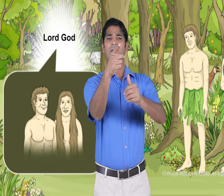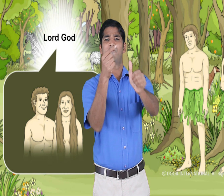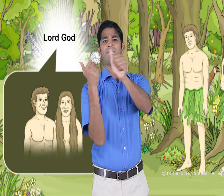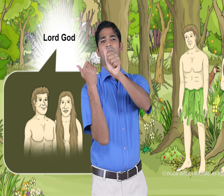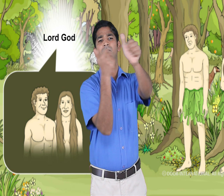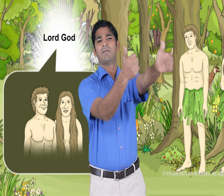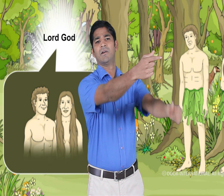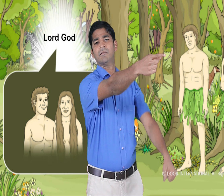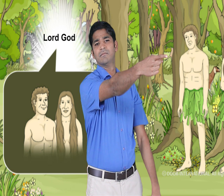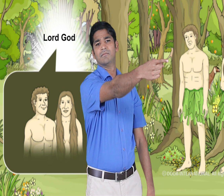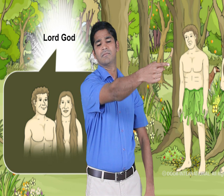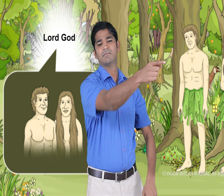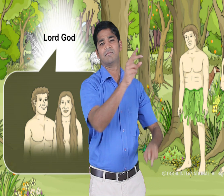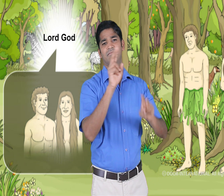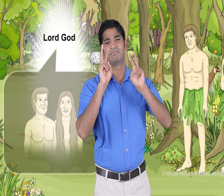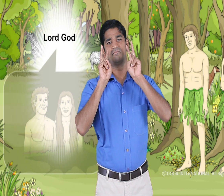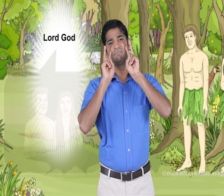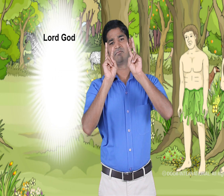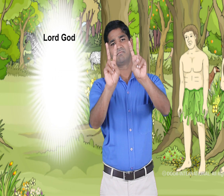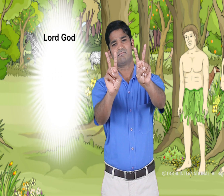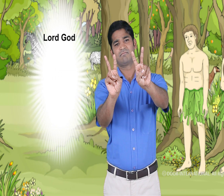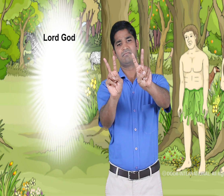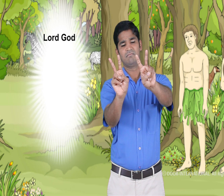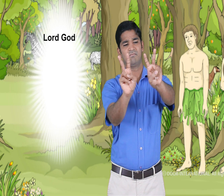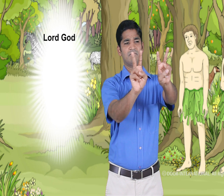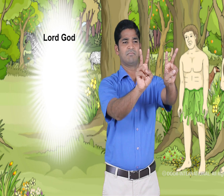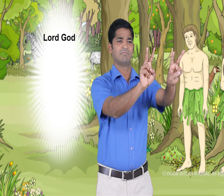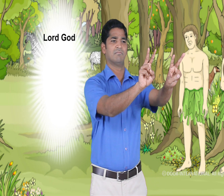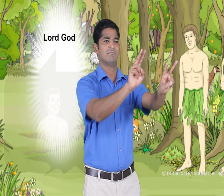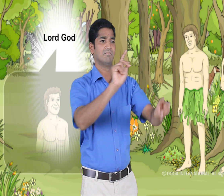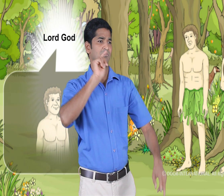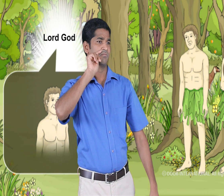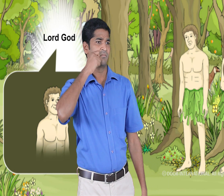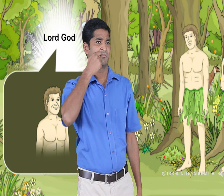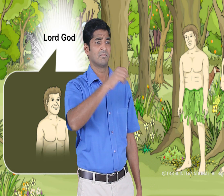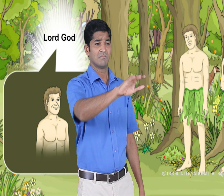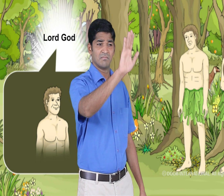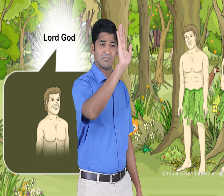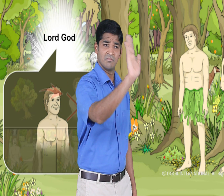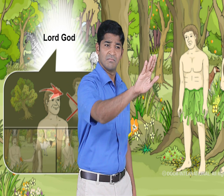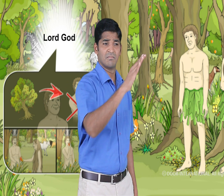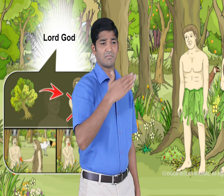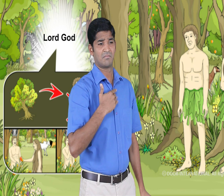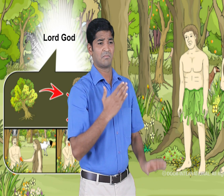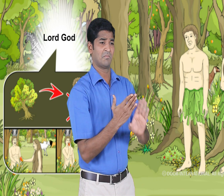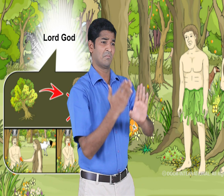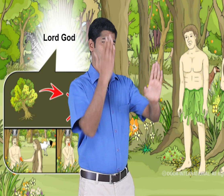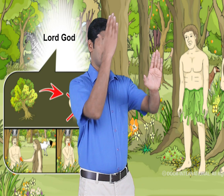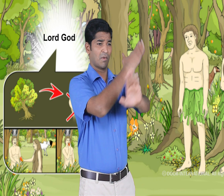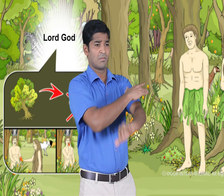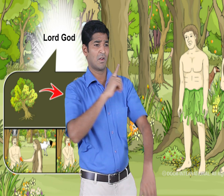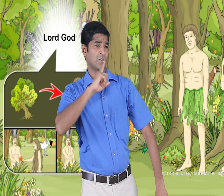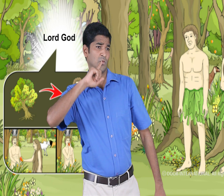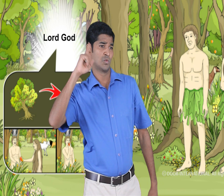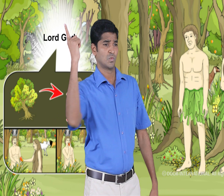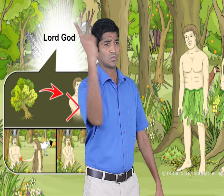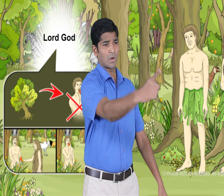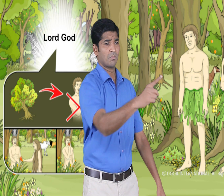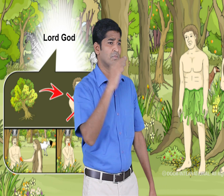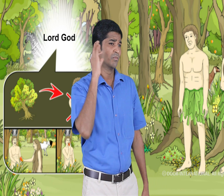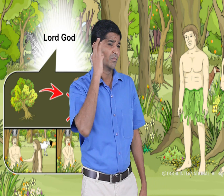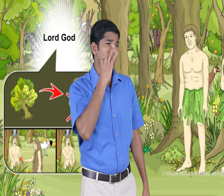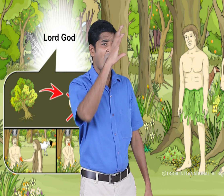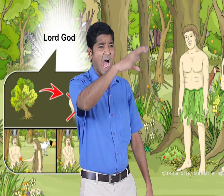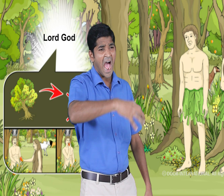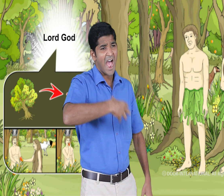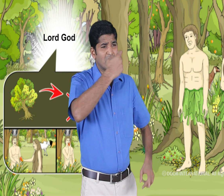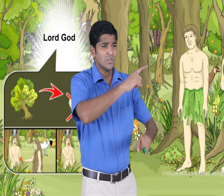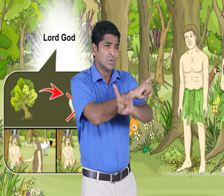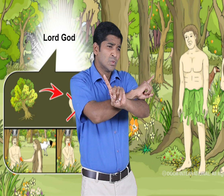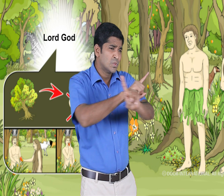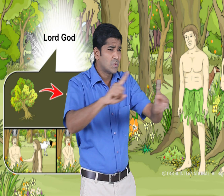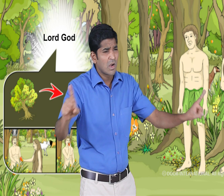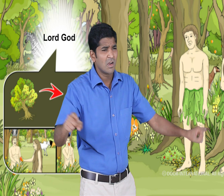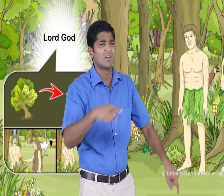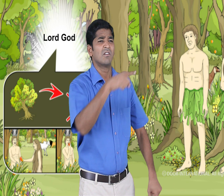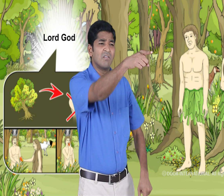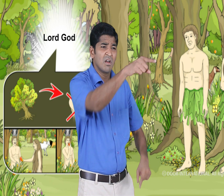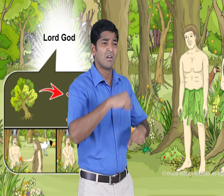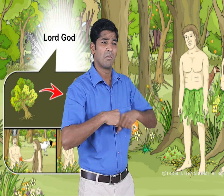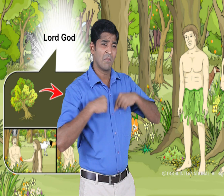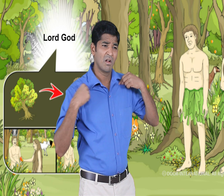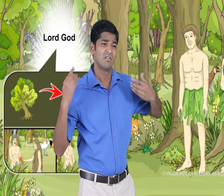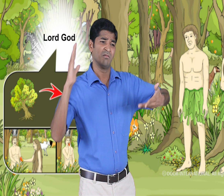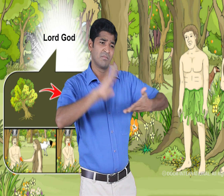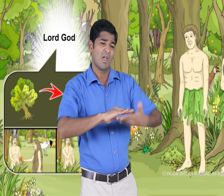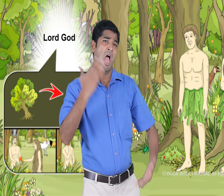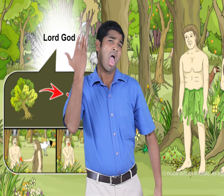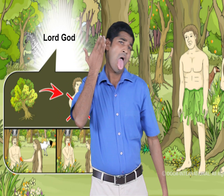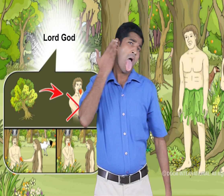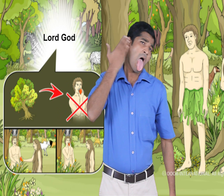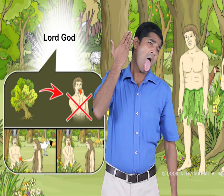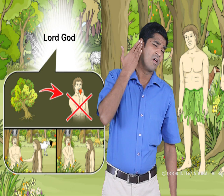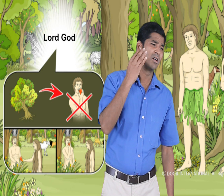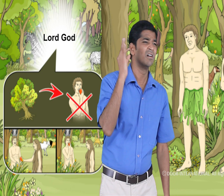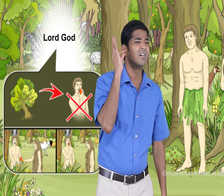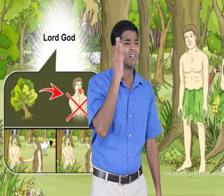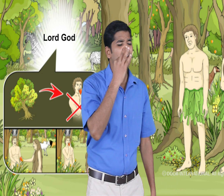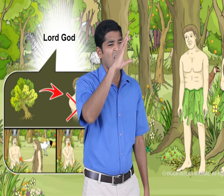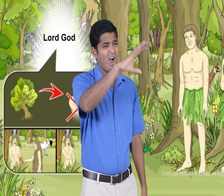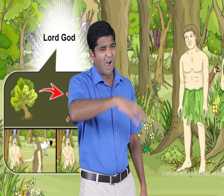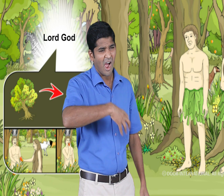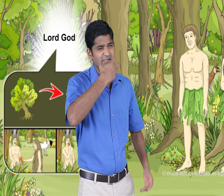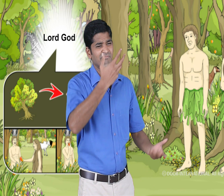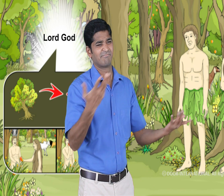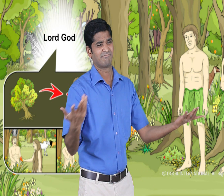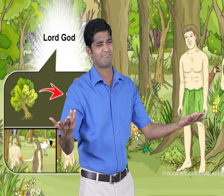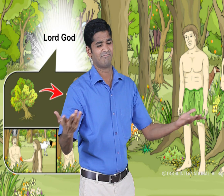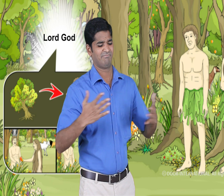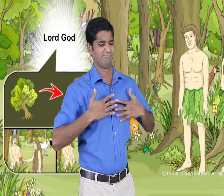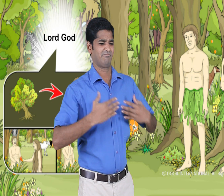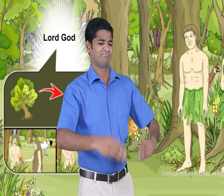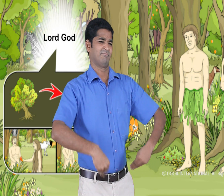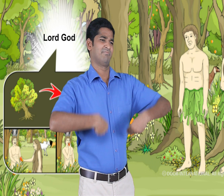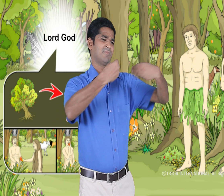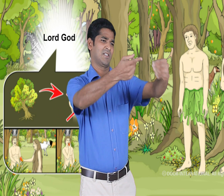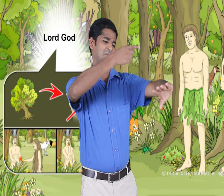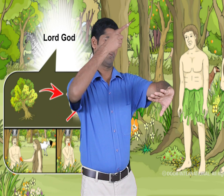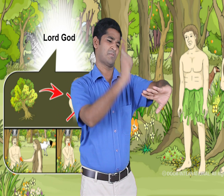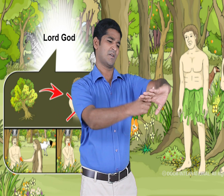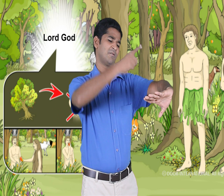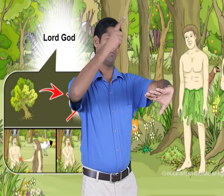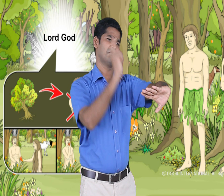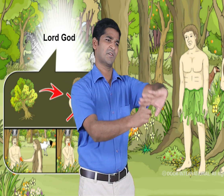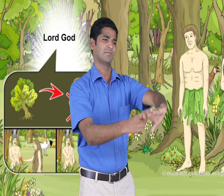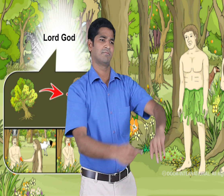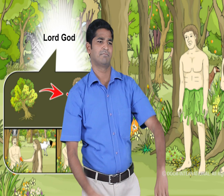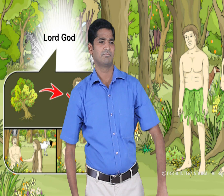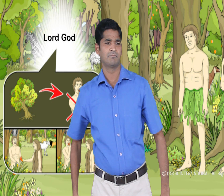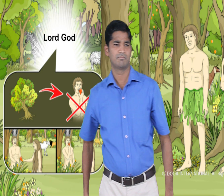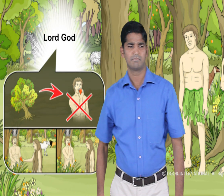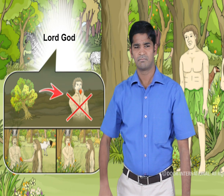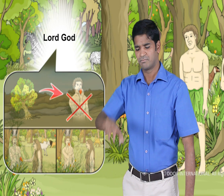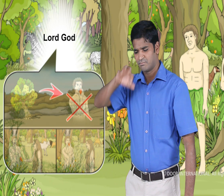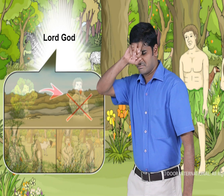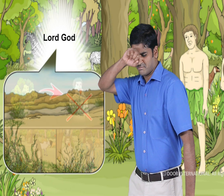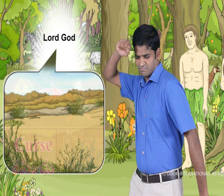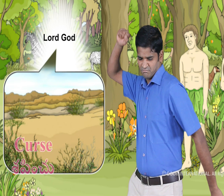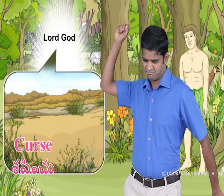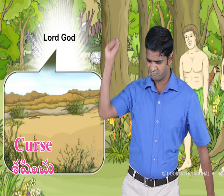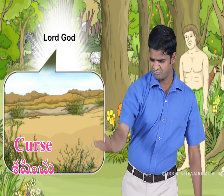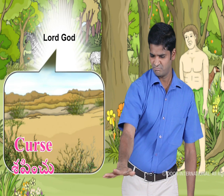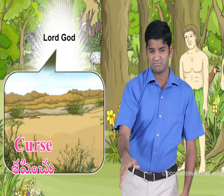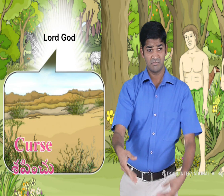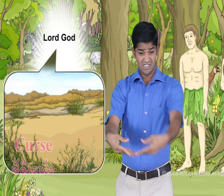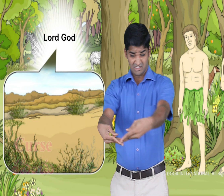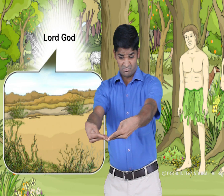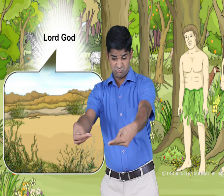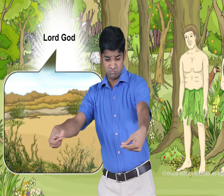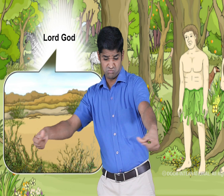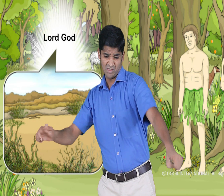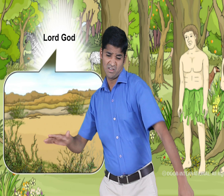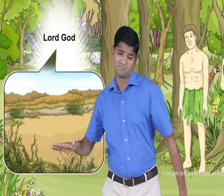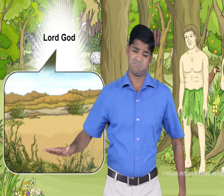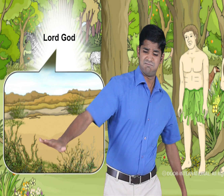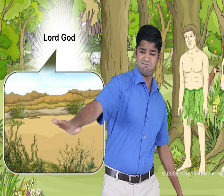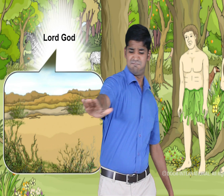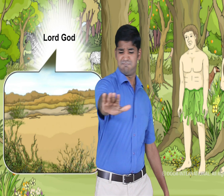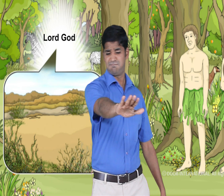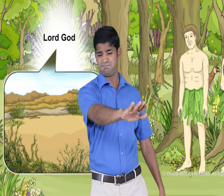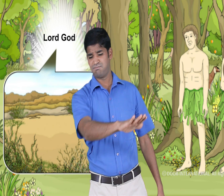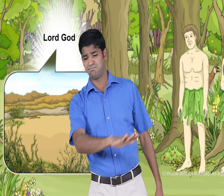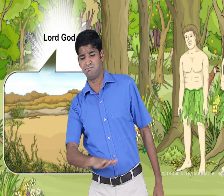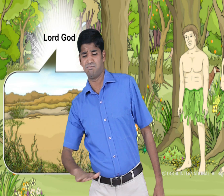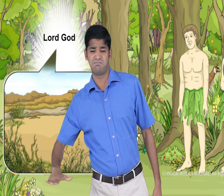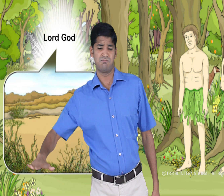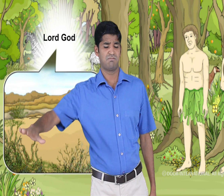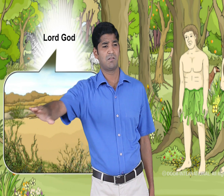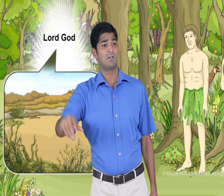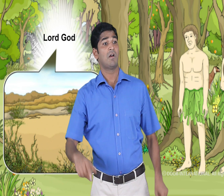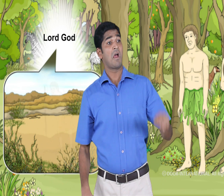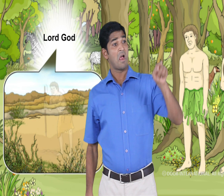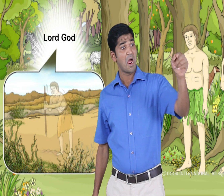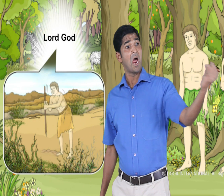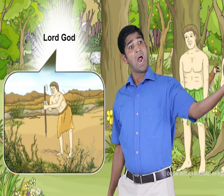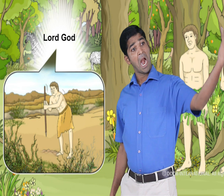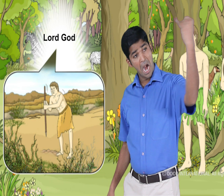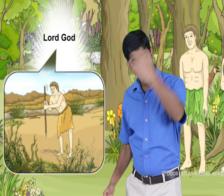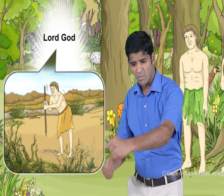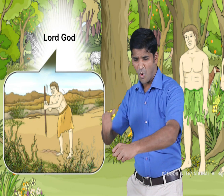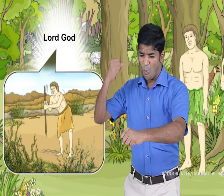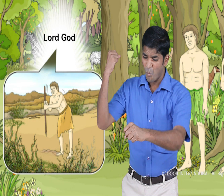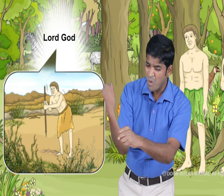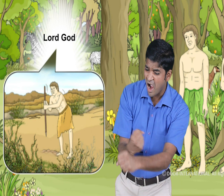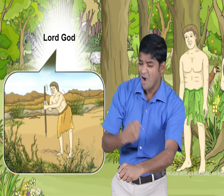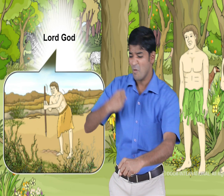And to Adam He said: “Because you have listened to the voice of your wife and have eaten from the tree of which I commanded you not to eat, cursed is the ground because of you;